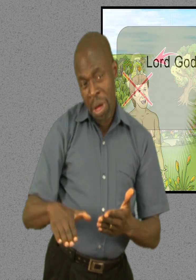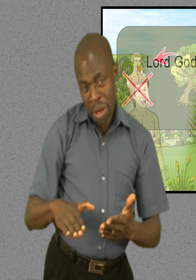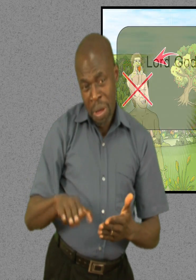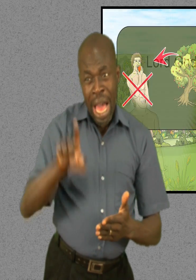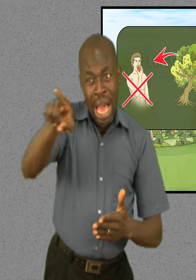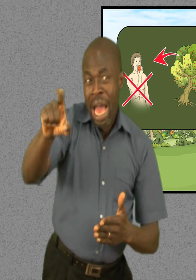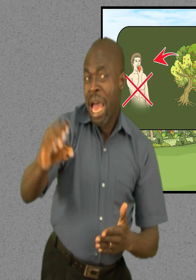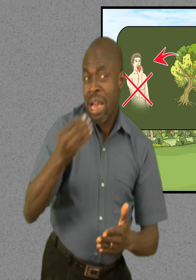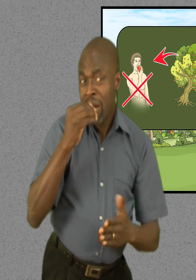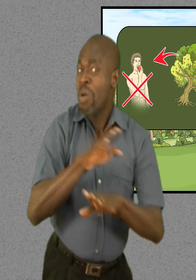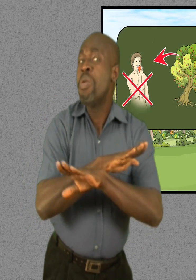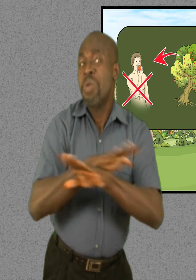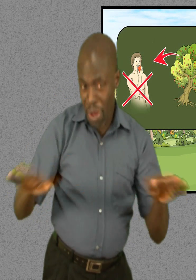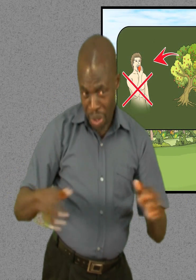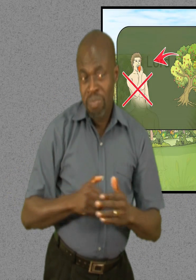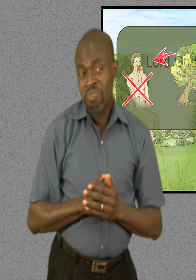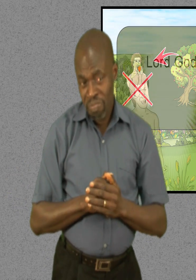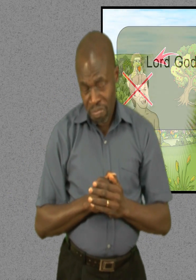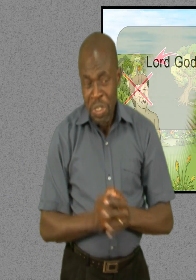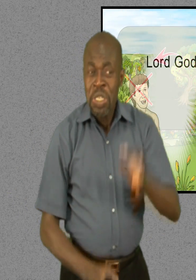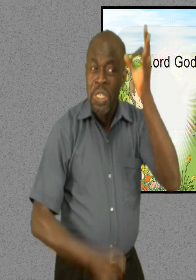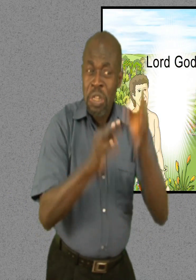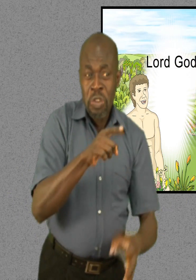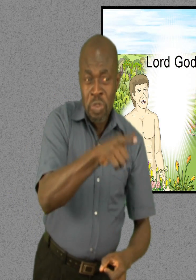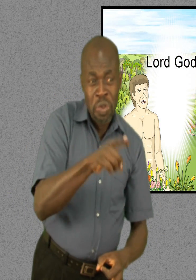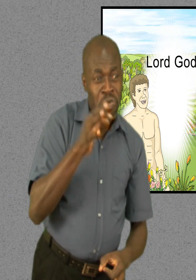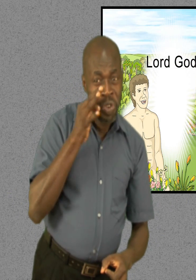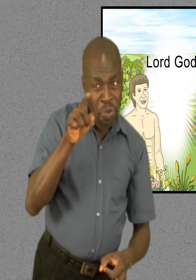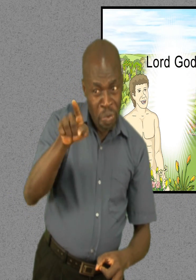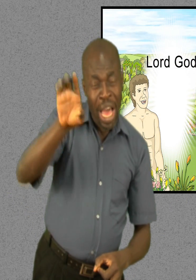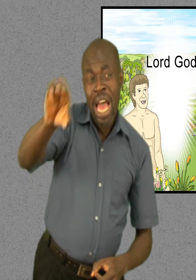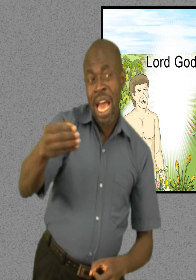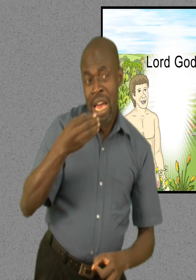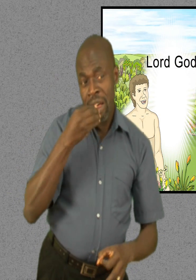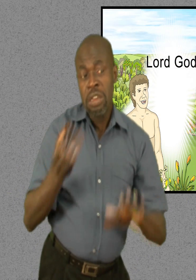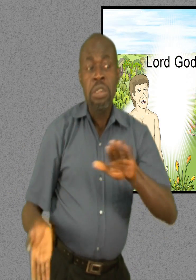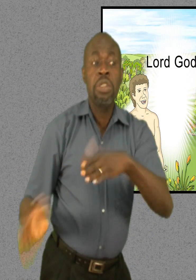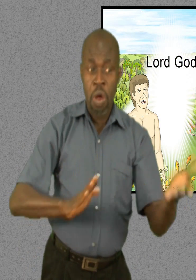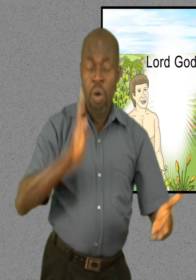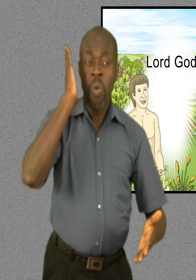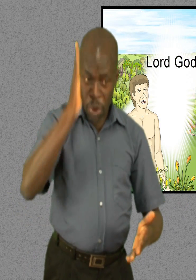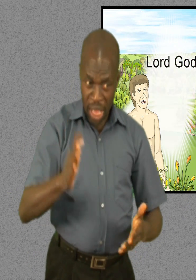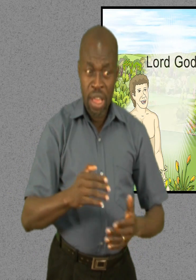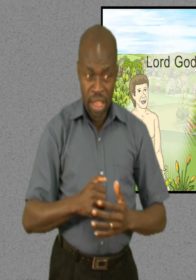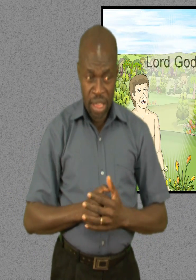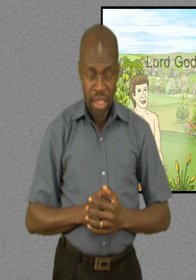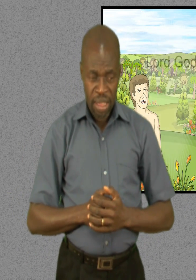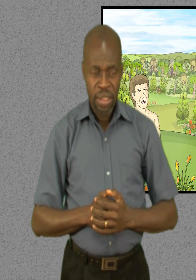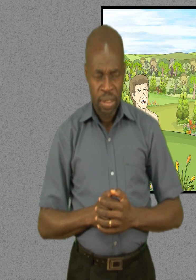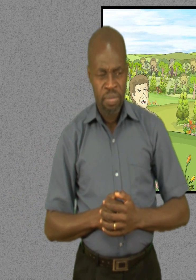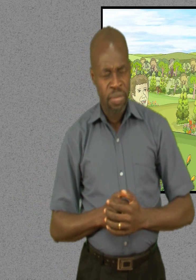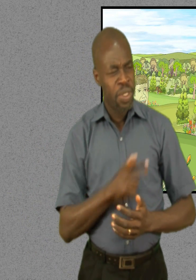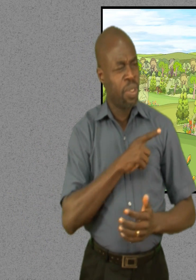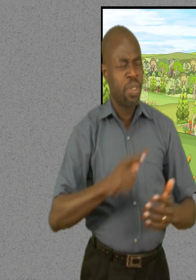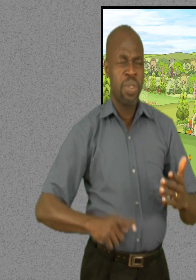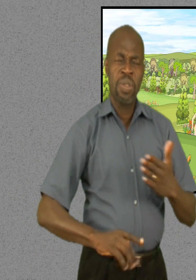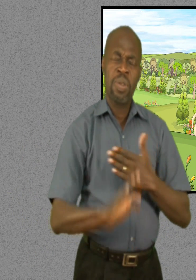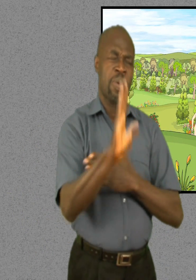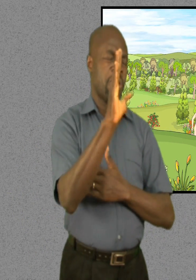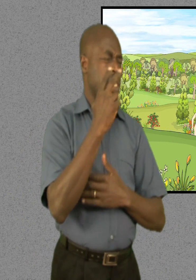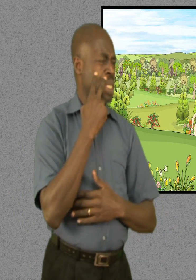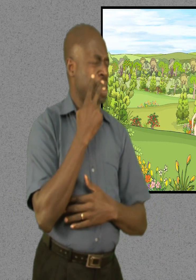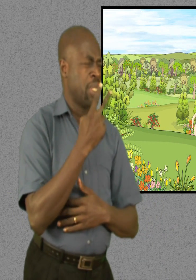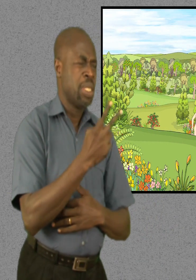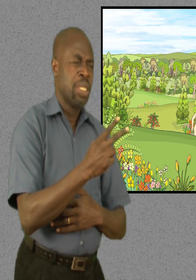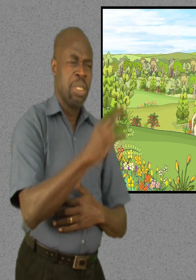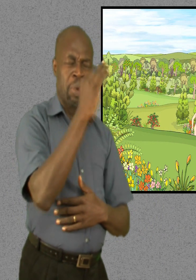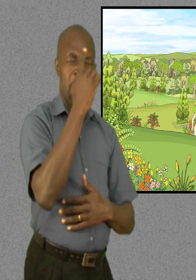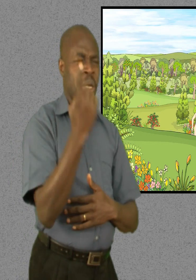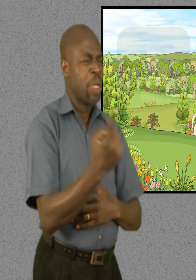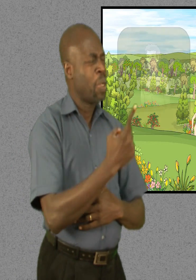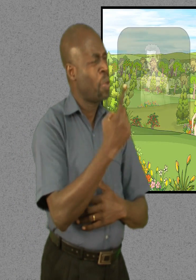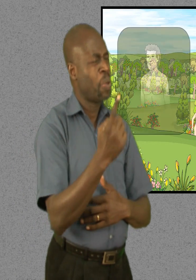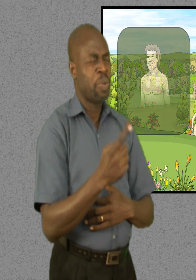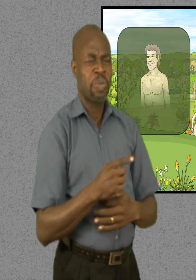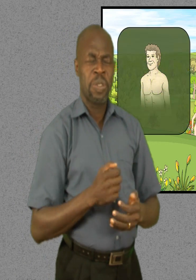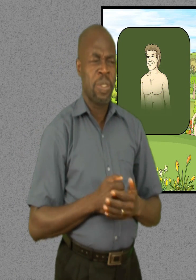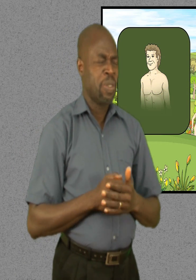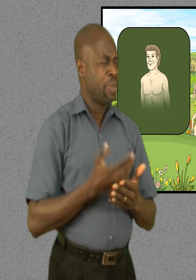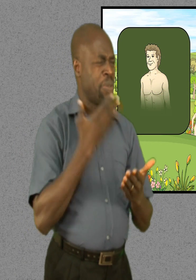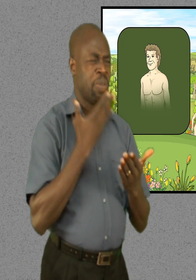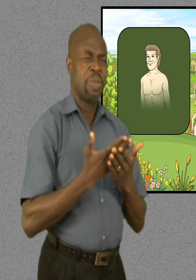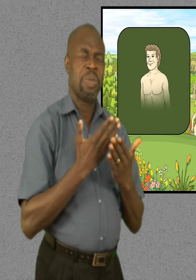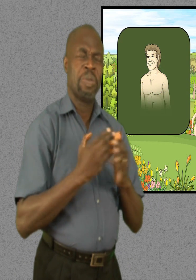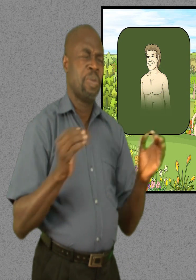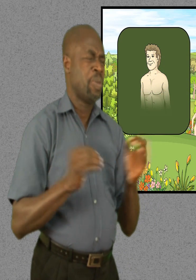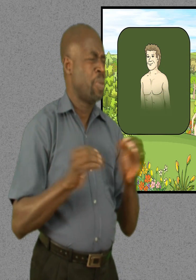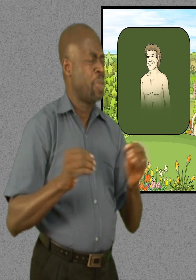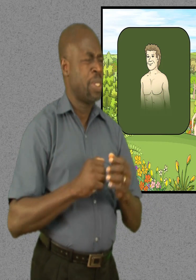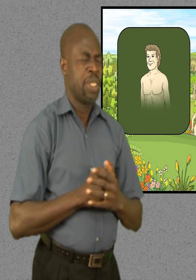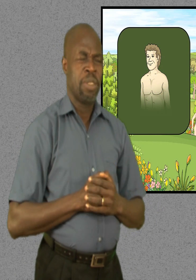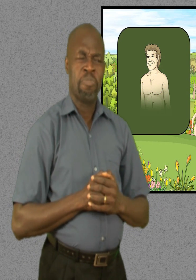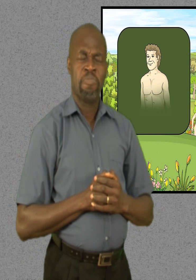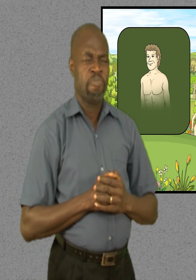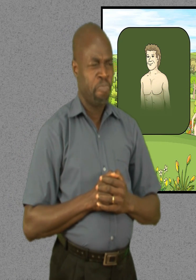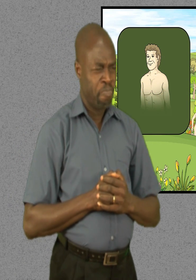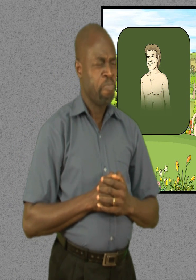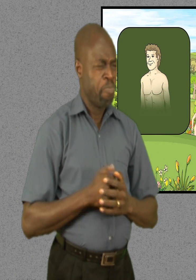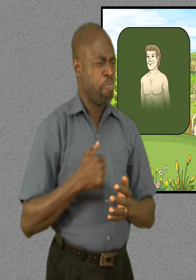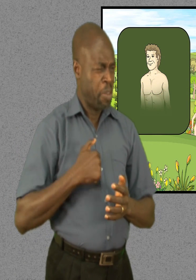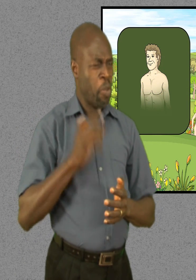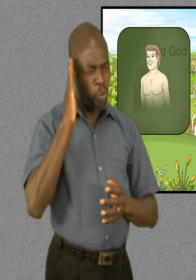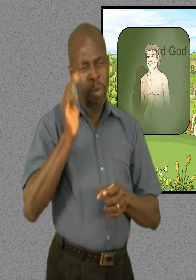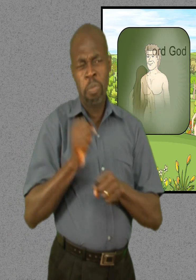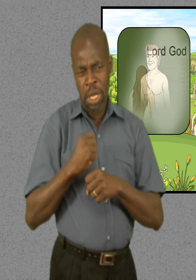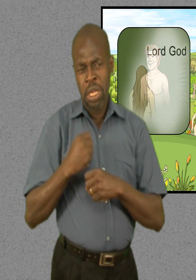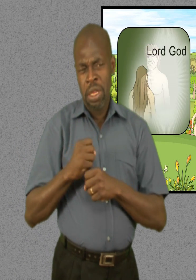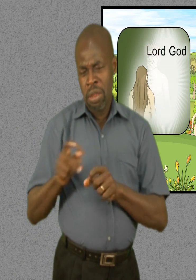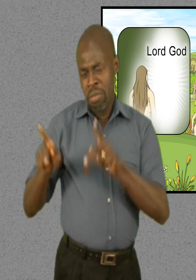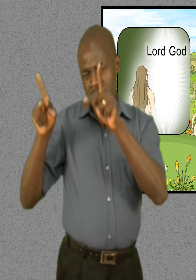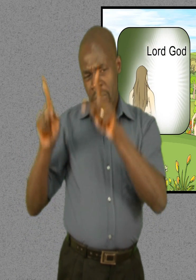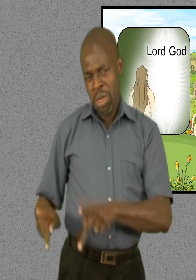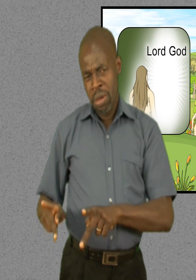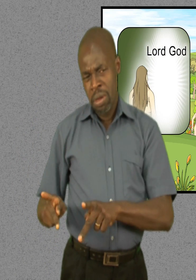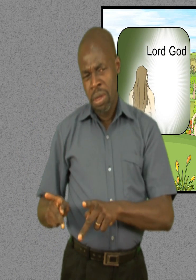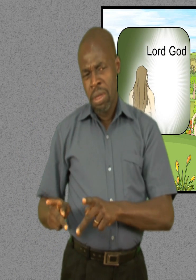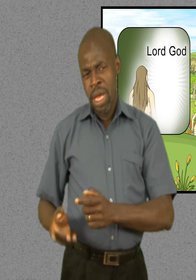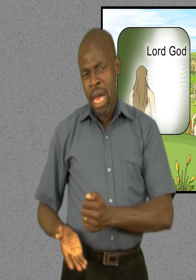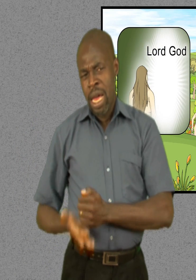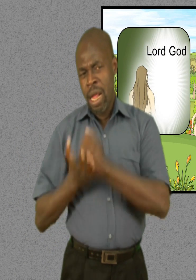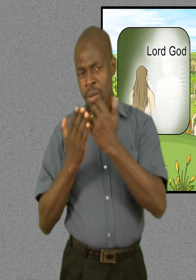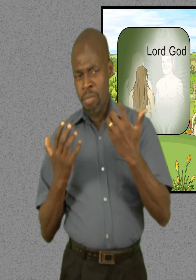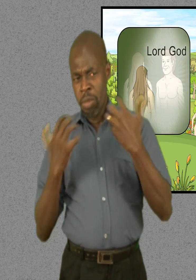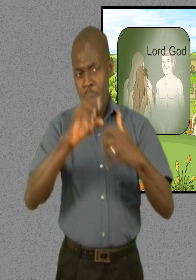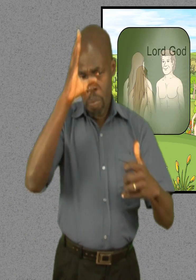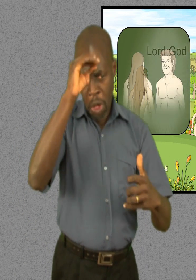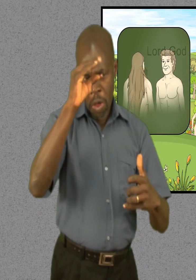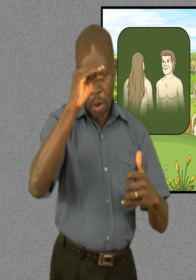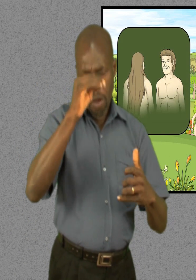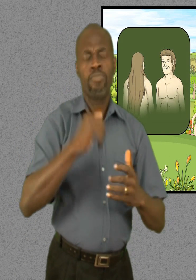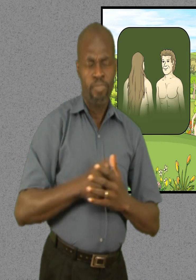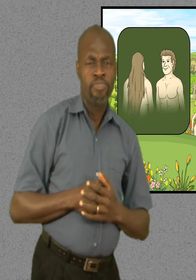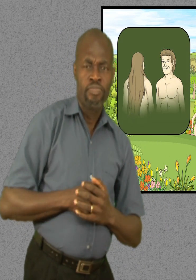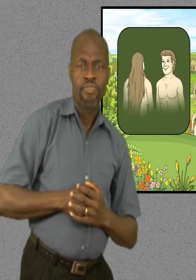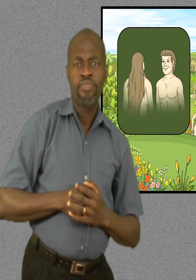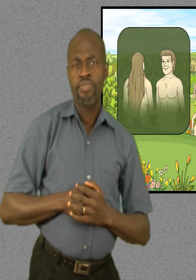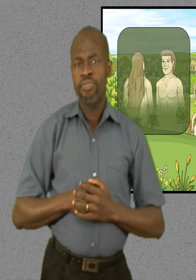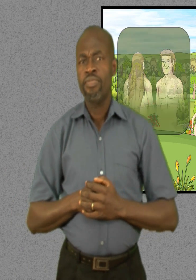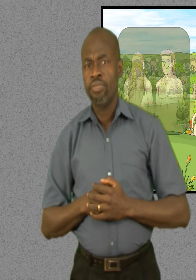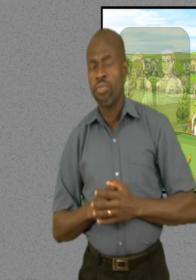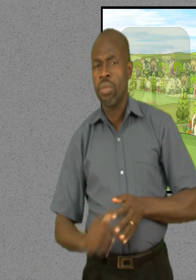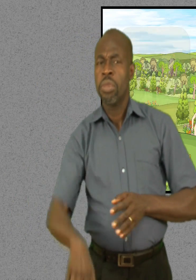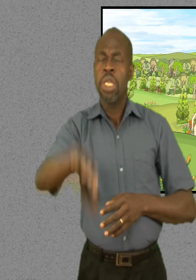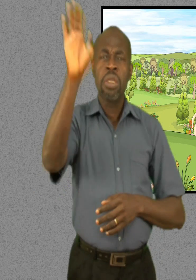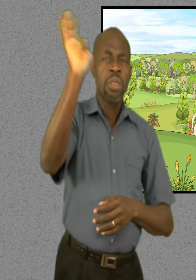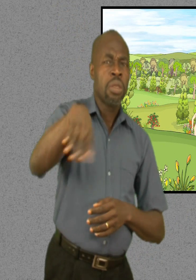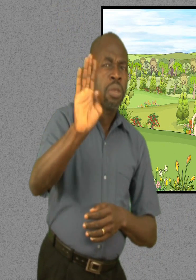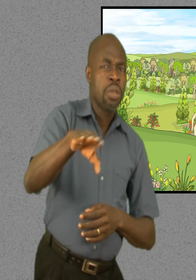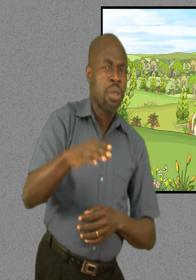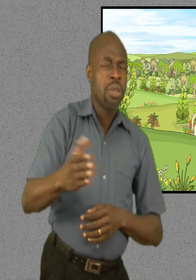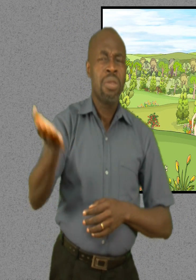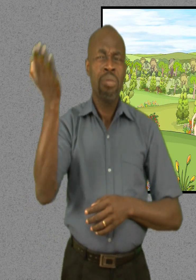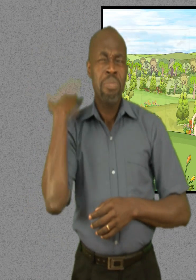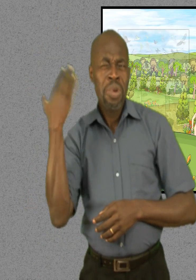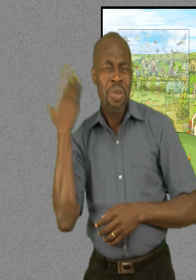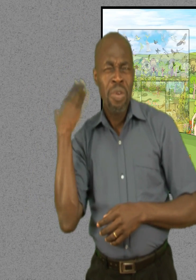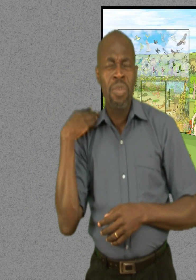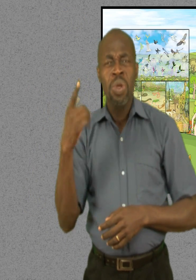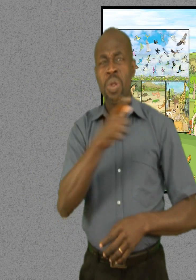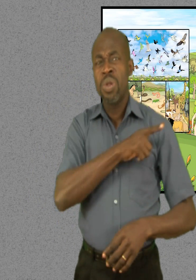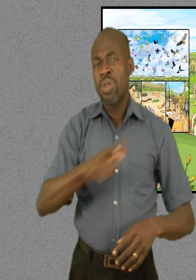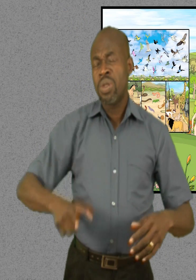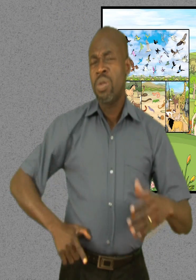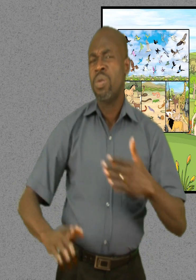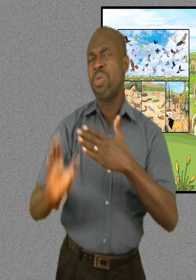for in the day that you eat of it, you will surely die.” The LORD God also said, “It is not good for the man to be alone. I will make for him a suitable helper.”